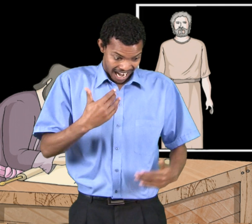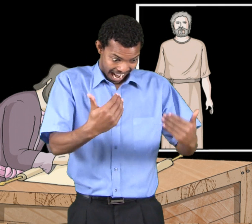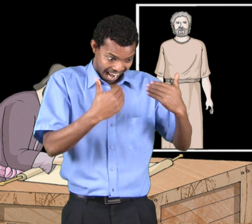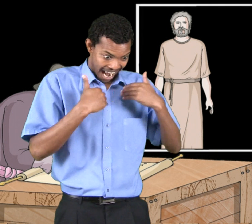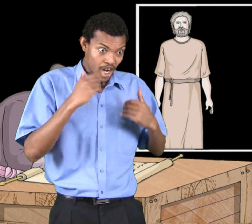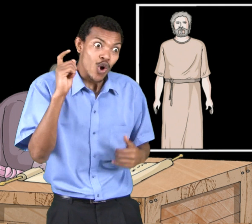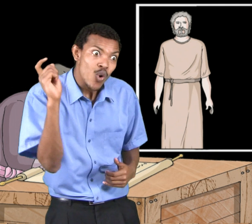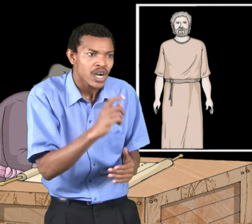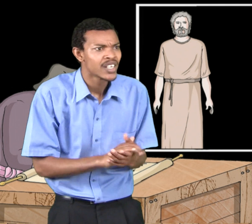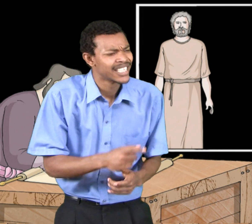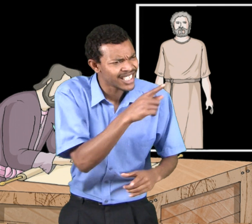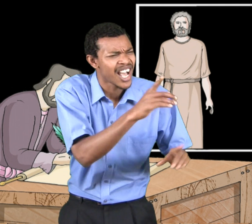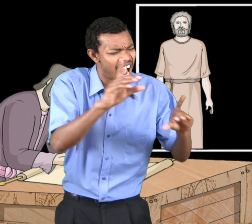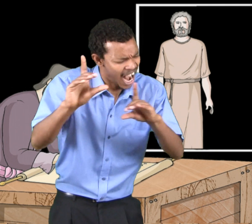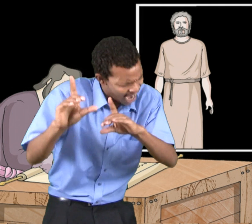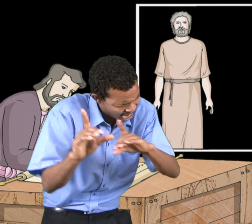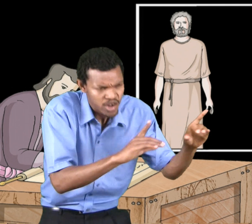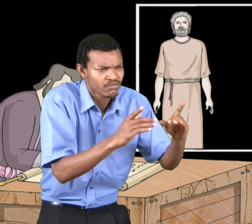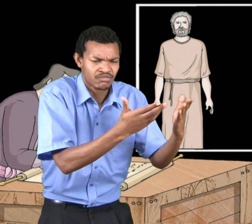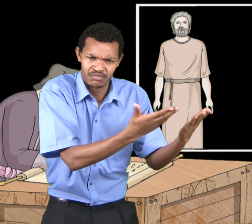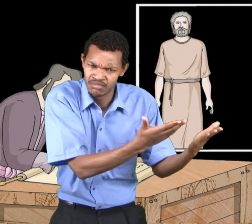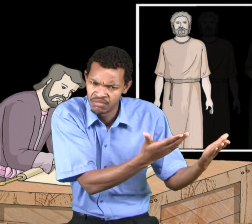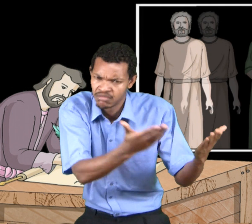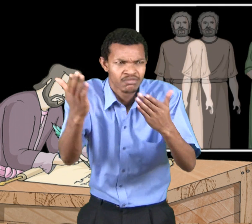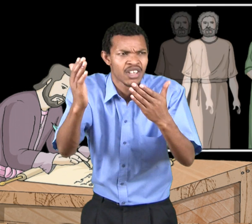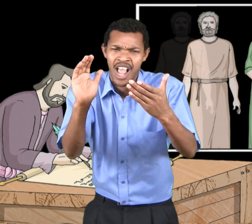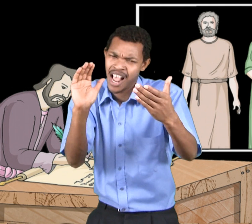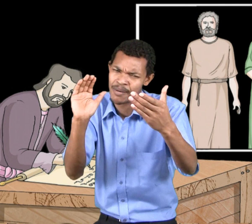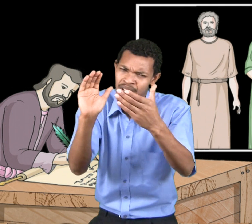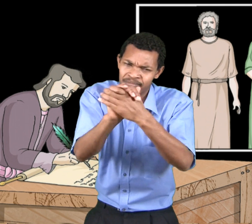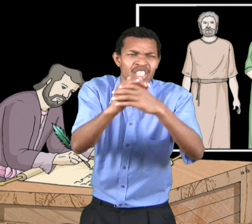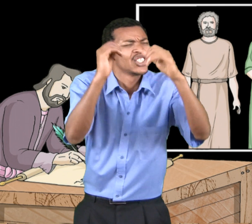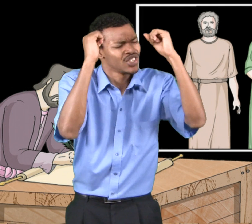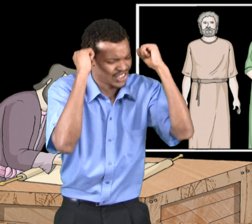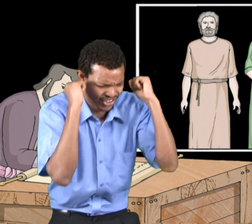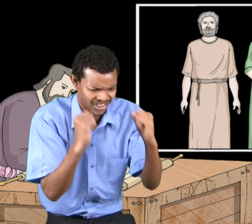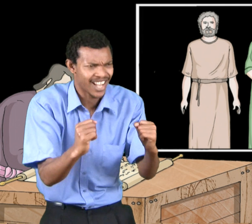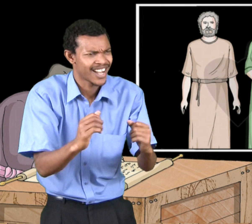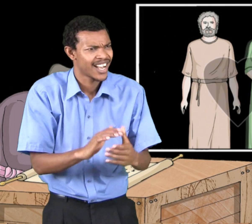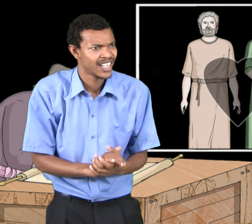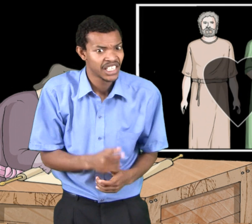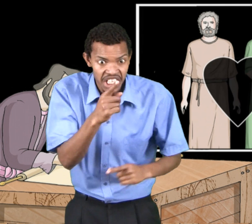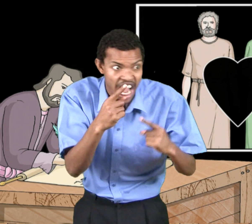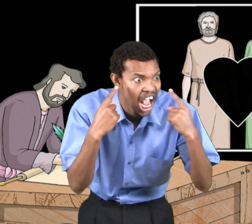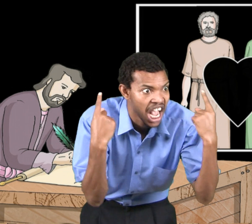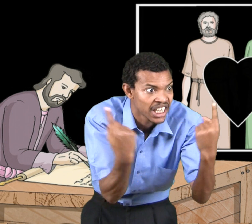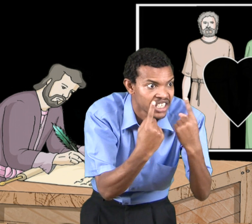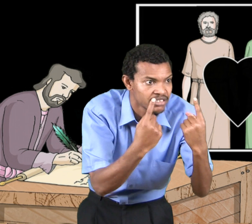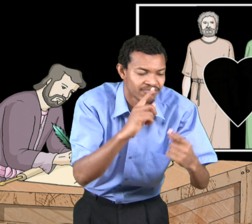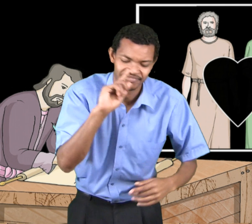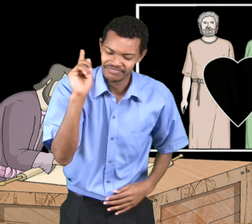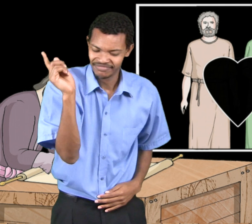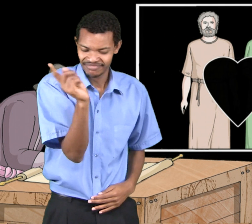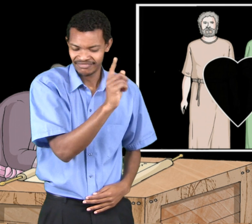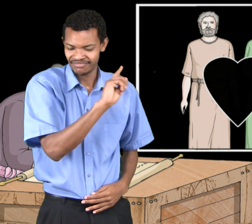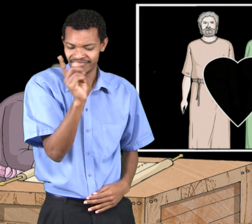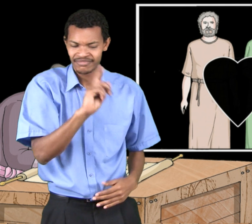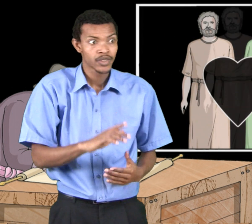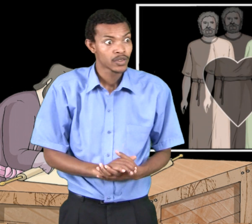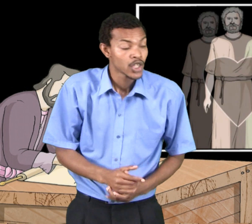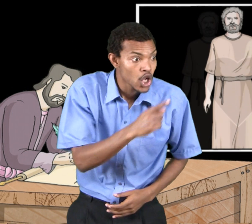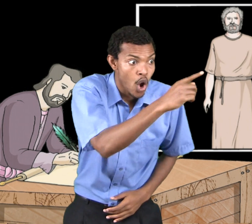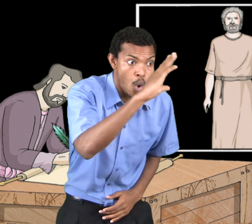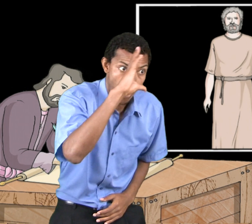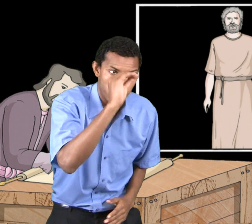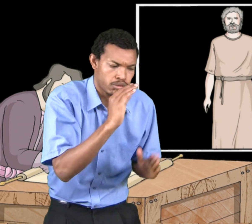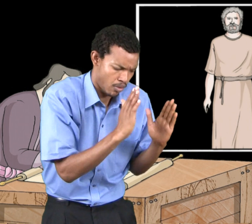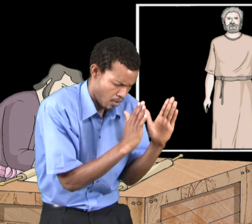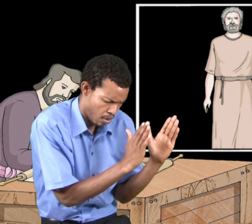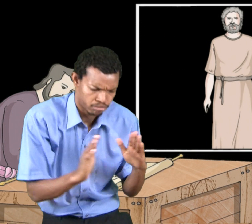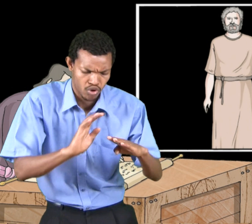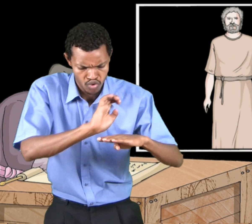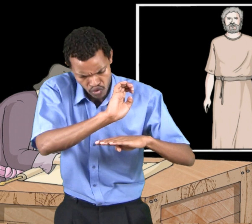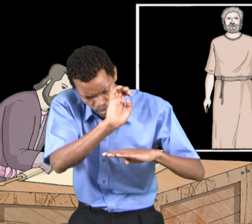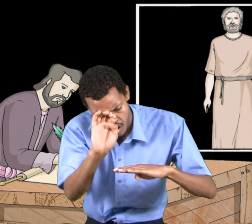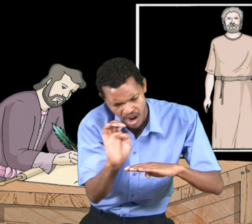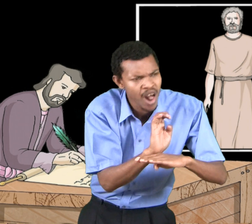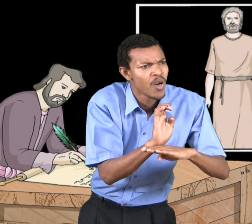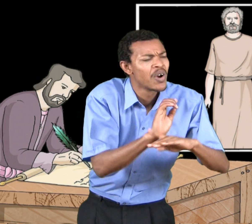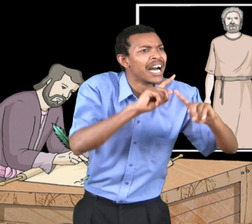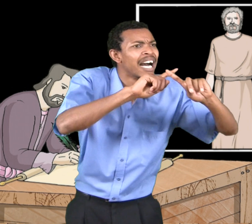he is not sinning; they should get married.